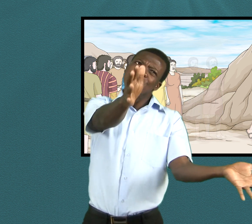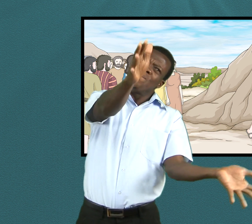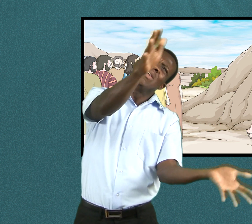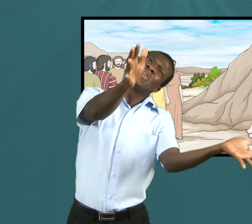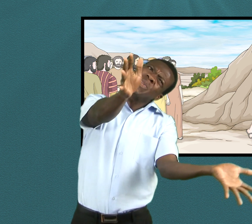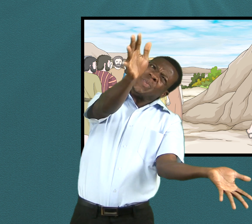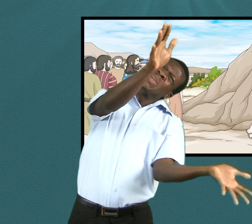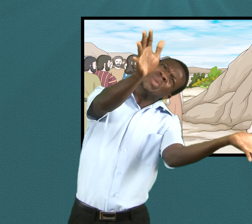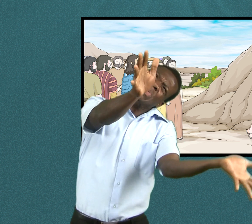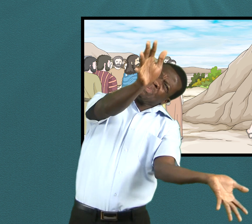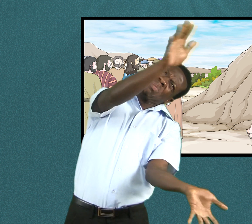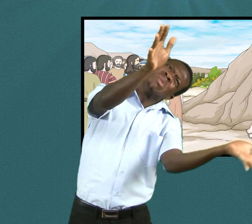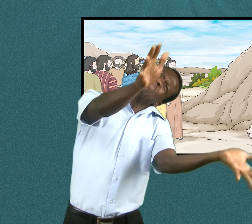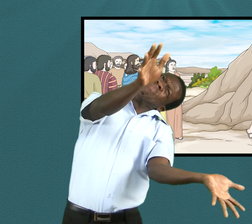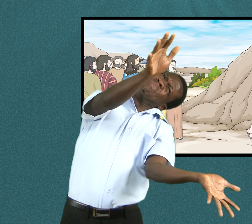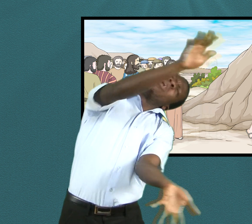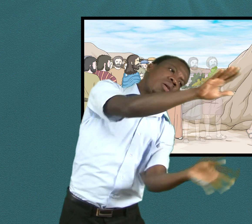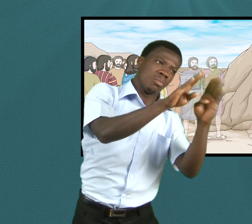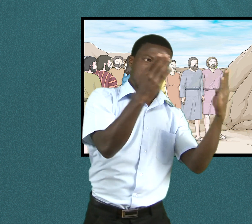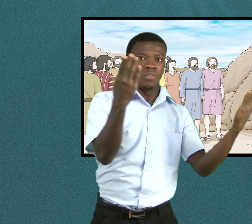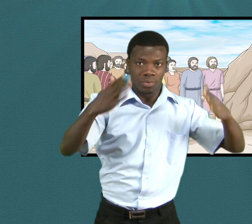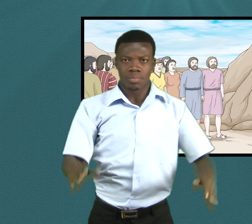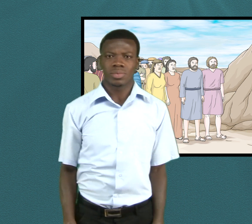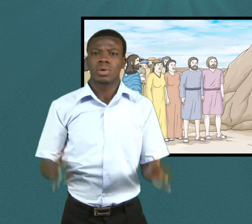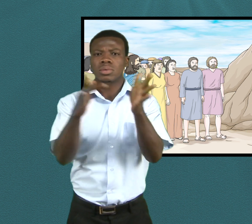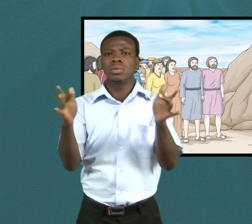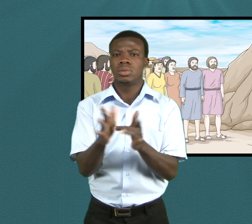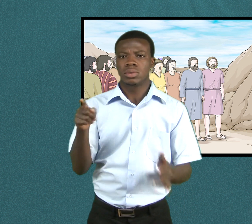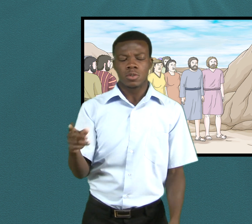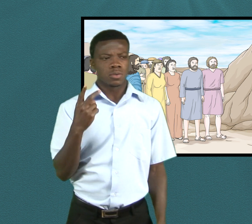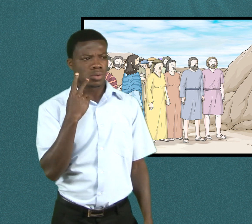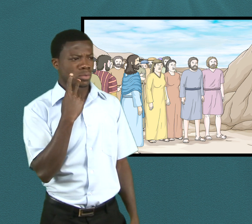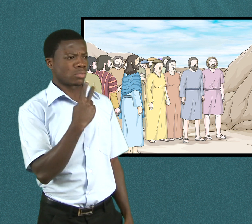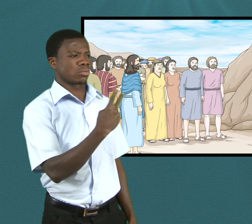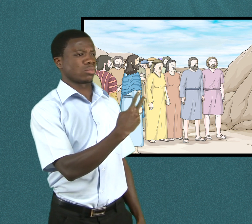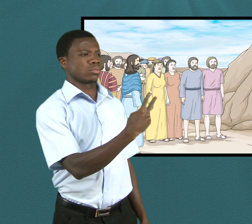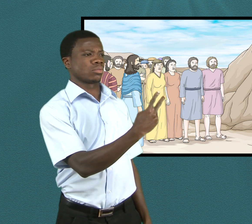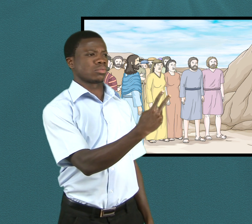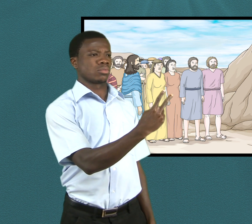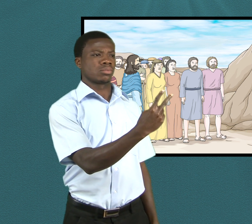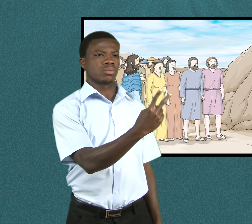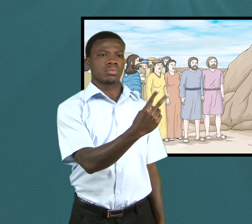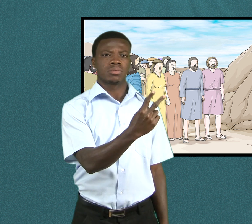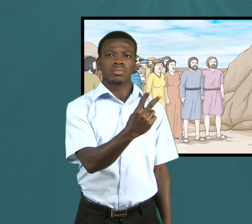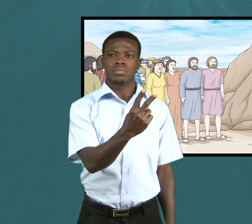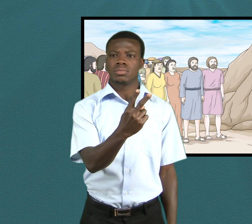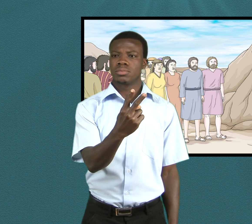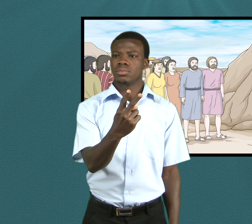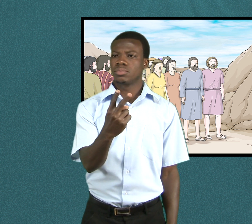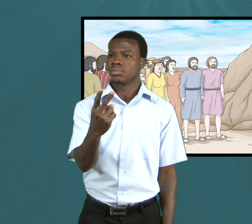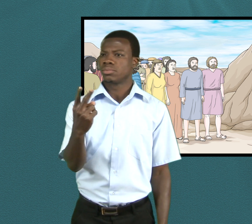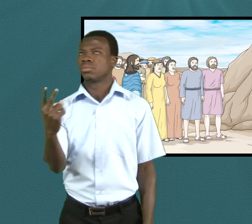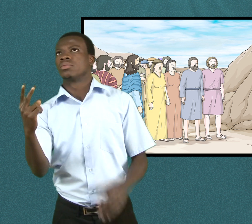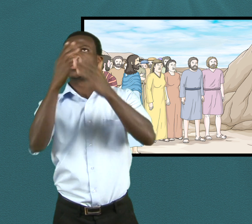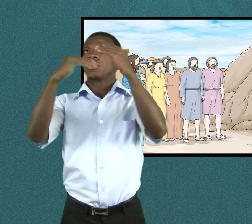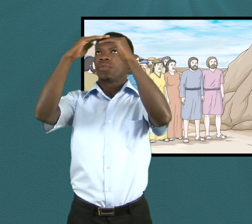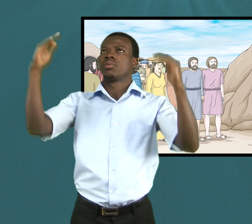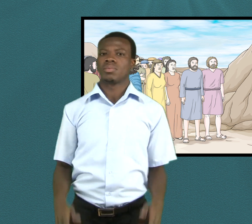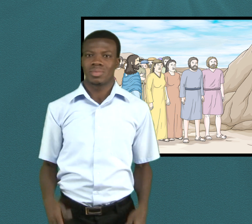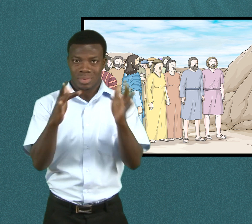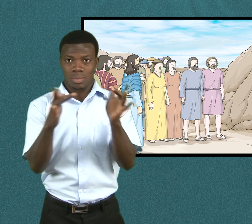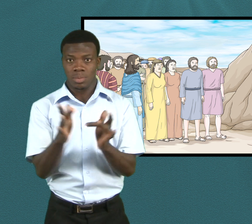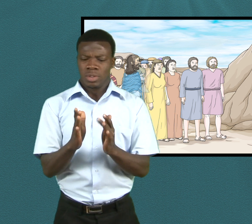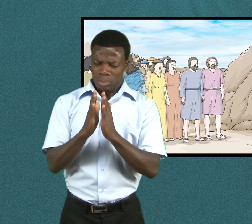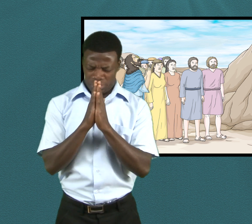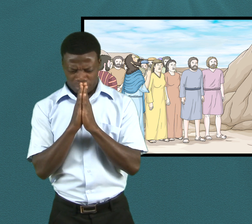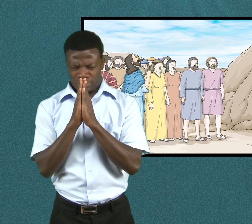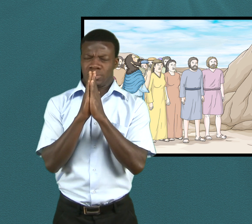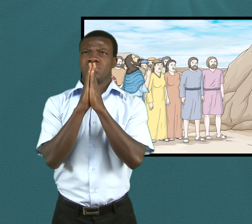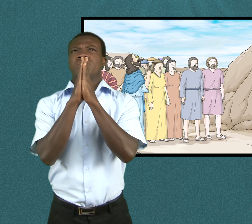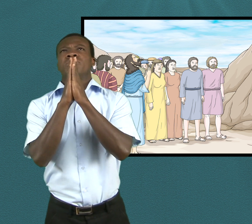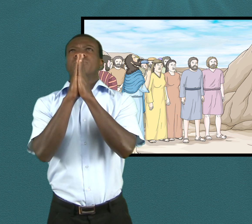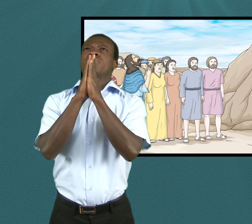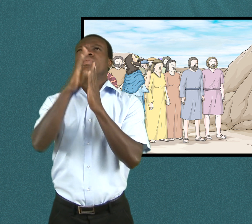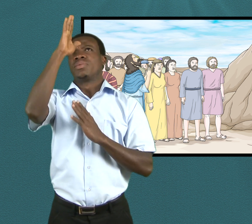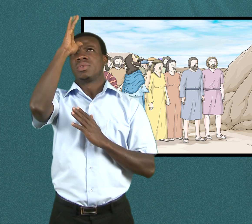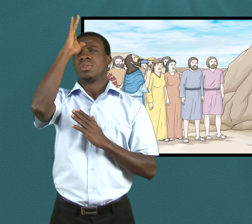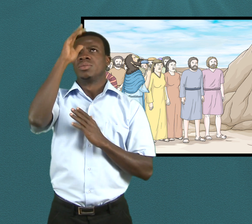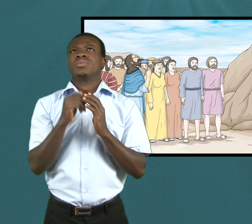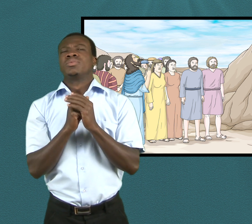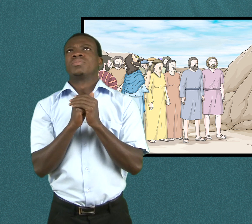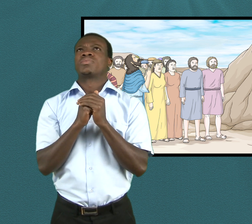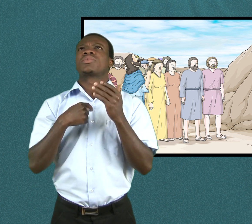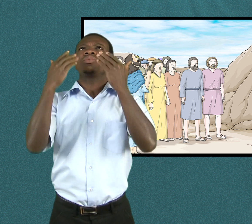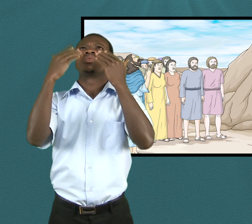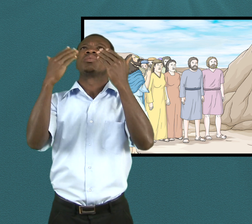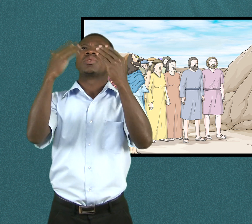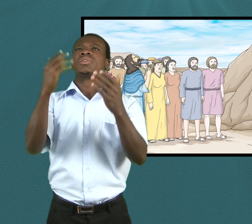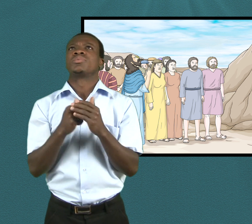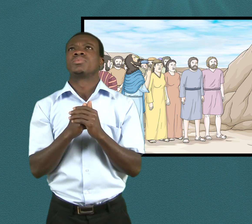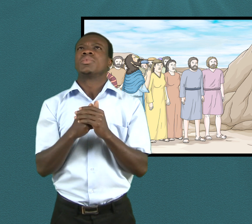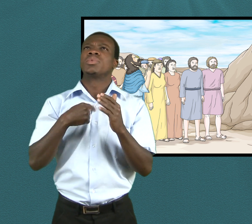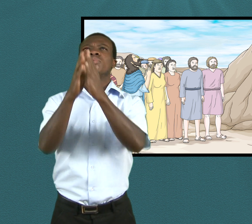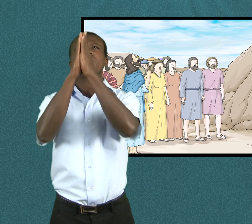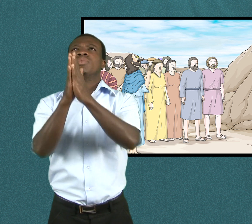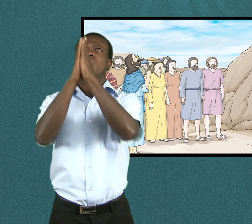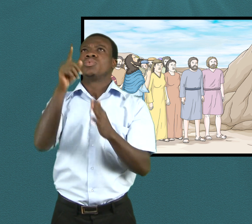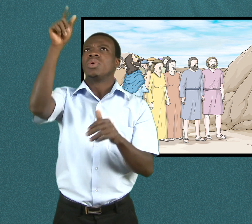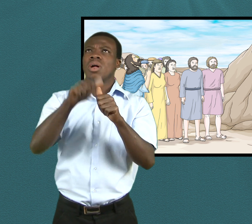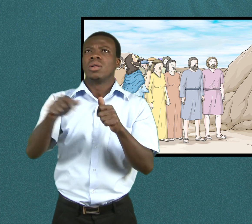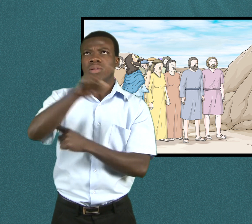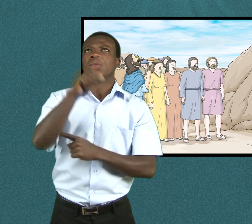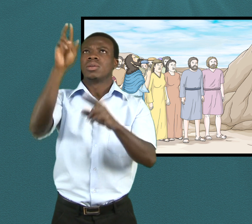Then Jesus lifted His eyes upward and said, “Father, I thank You that You have heard Me.